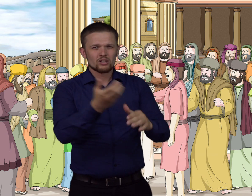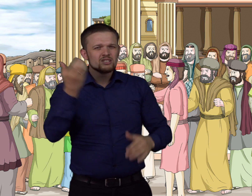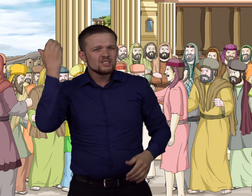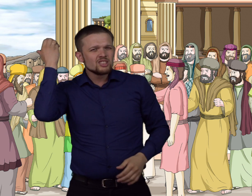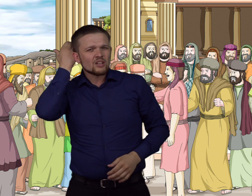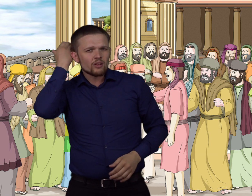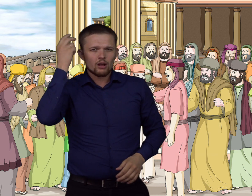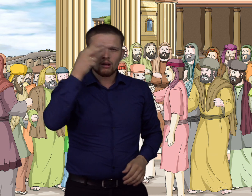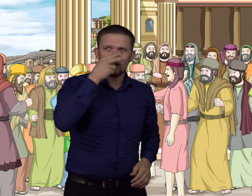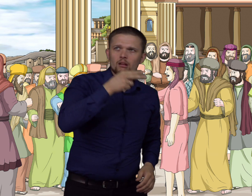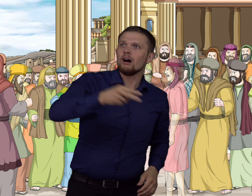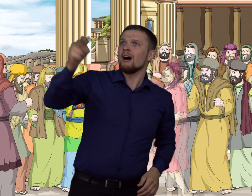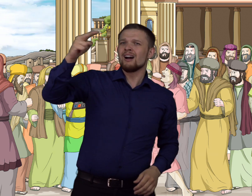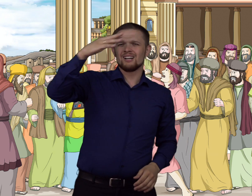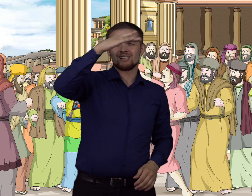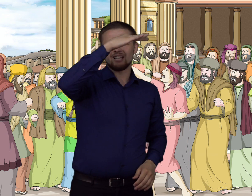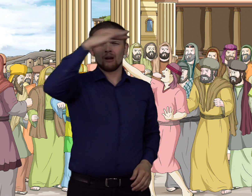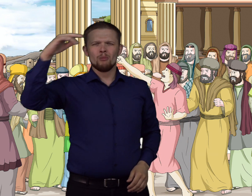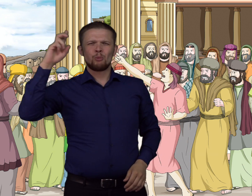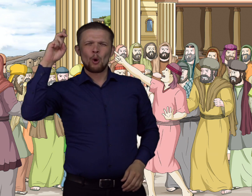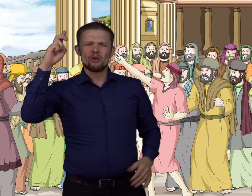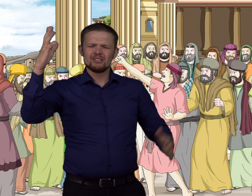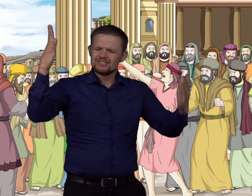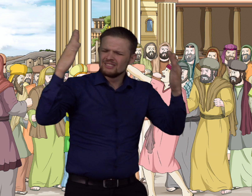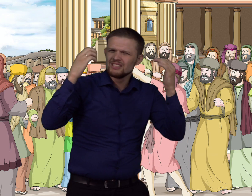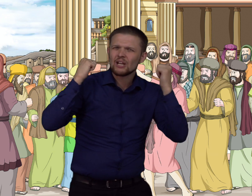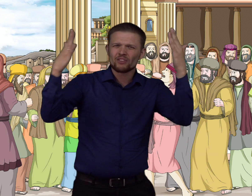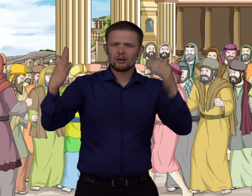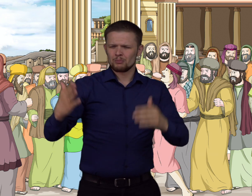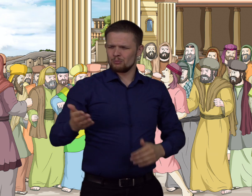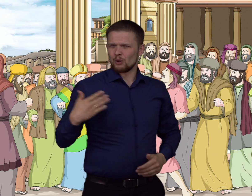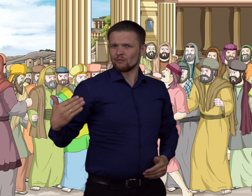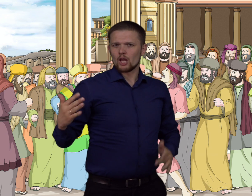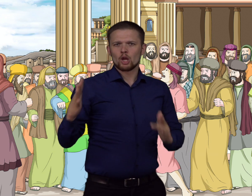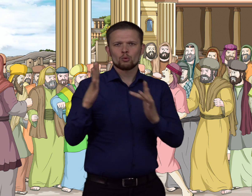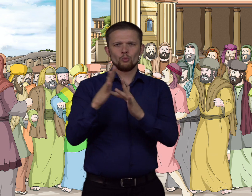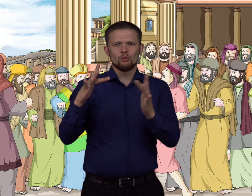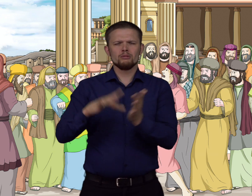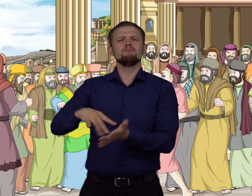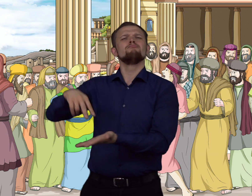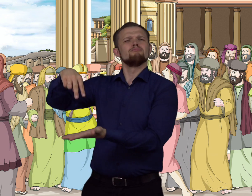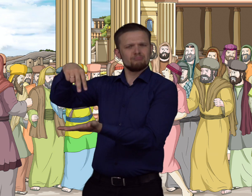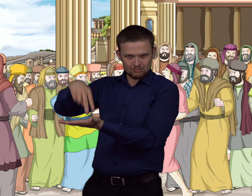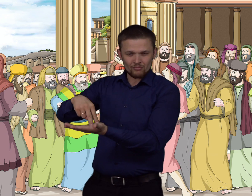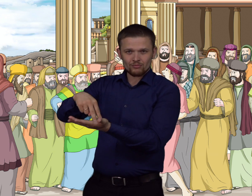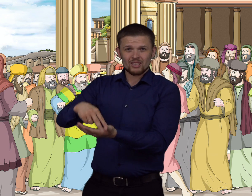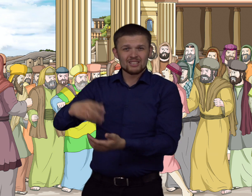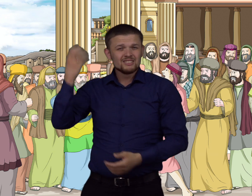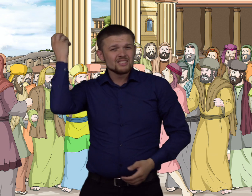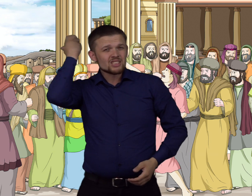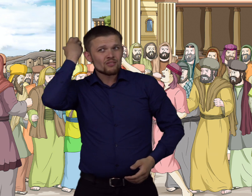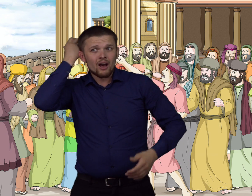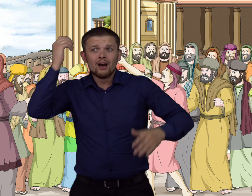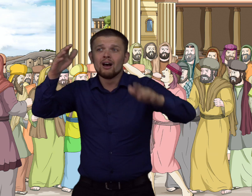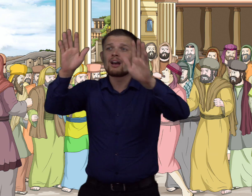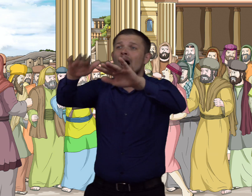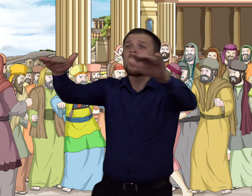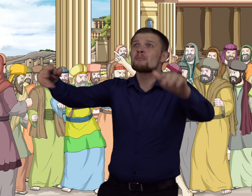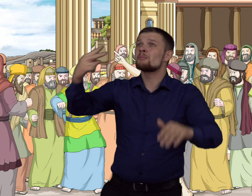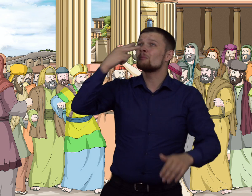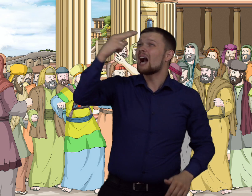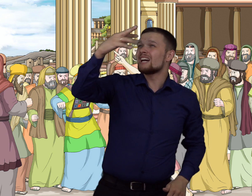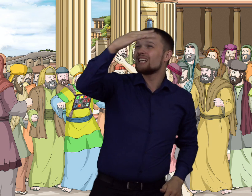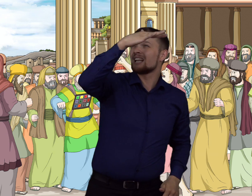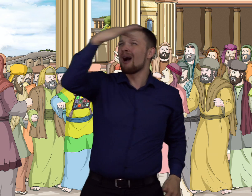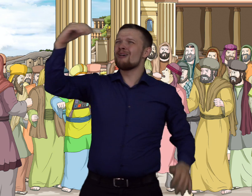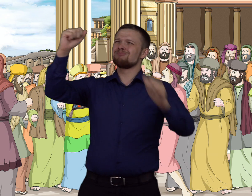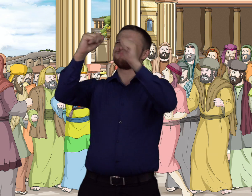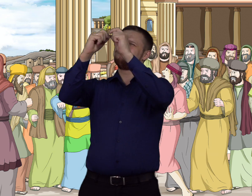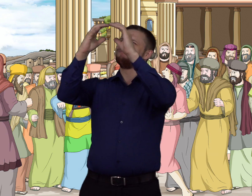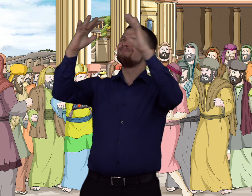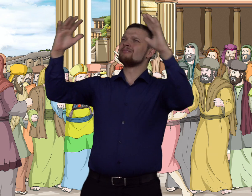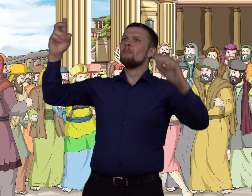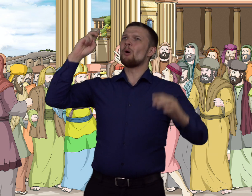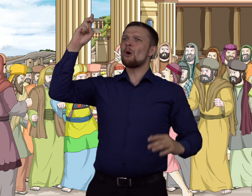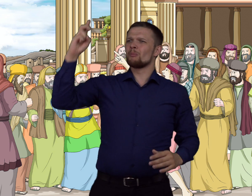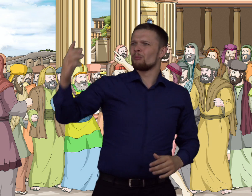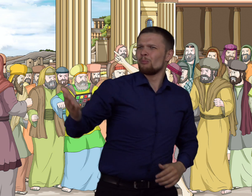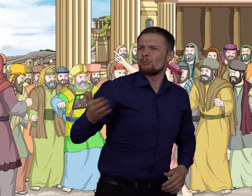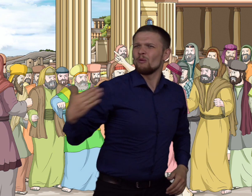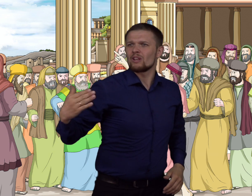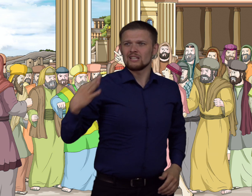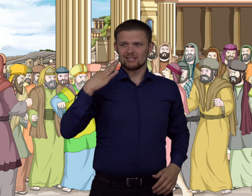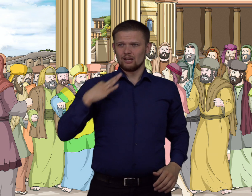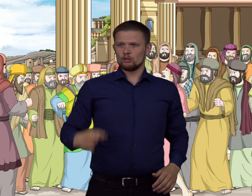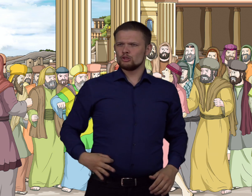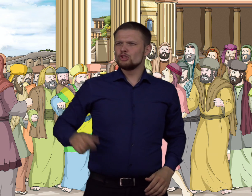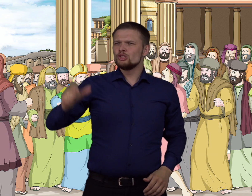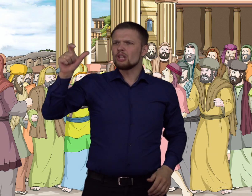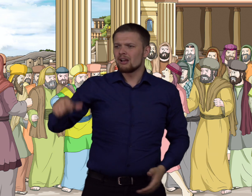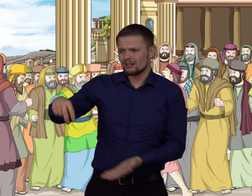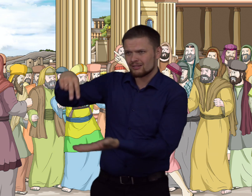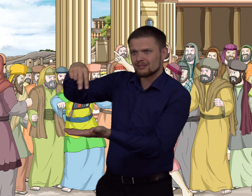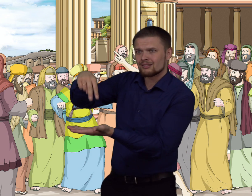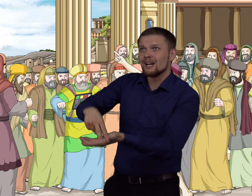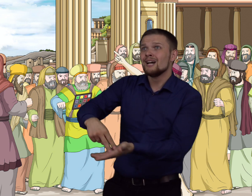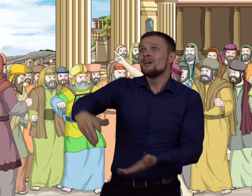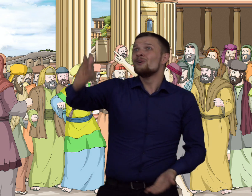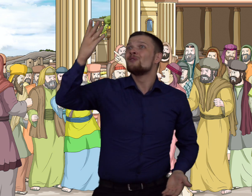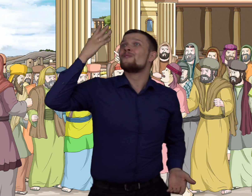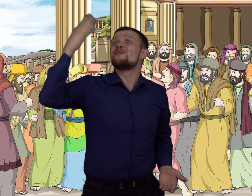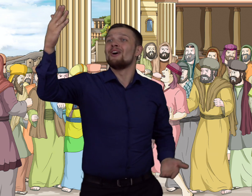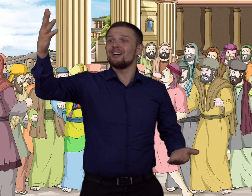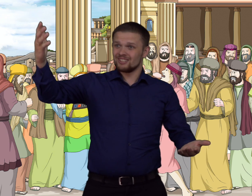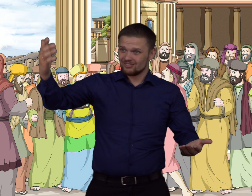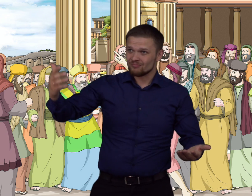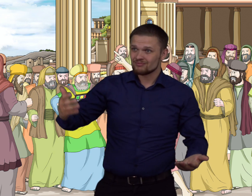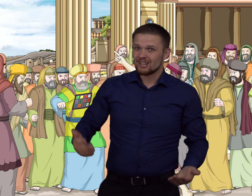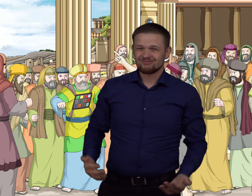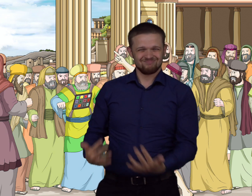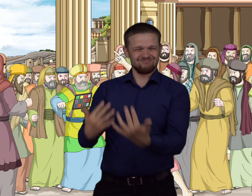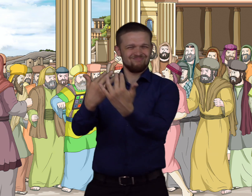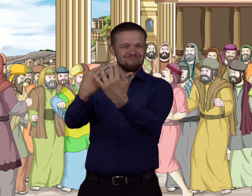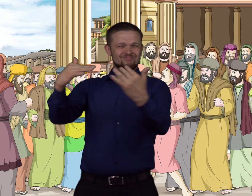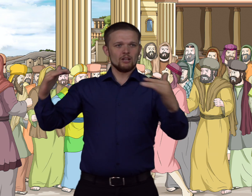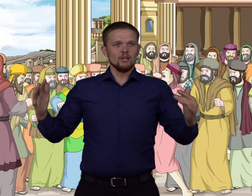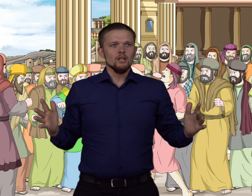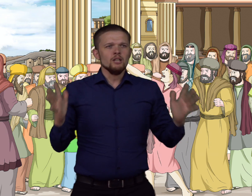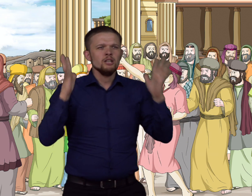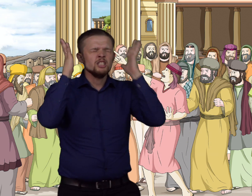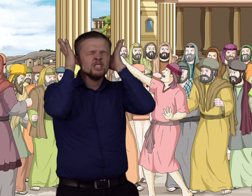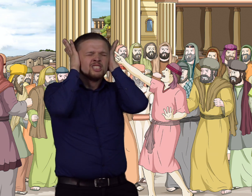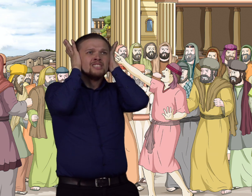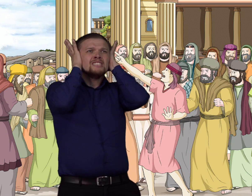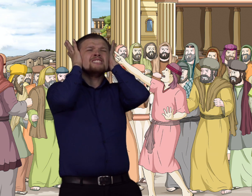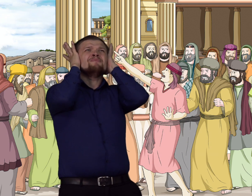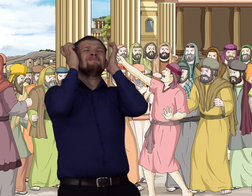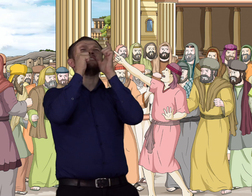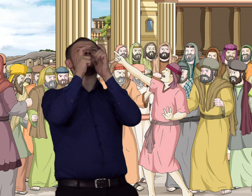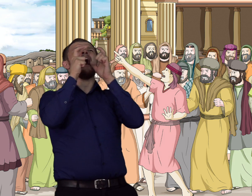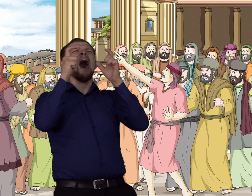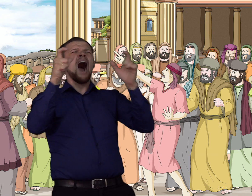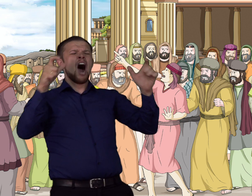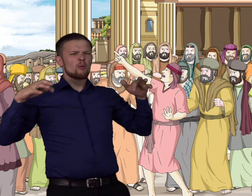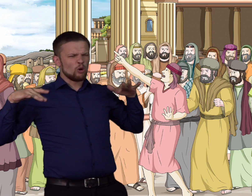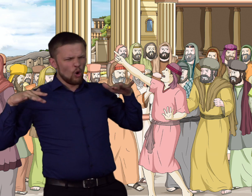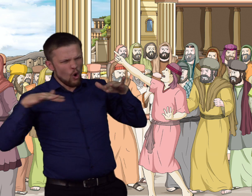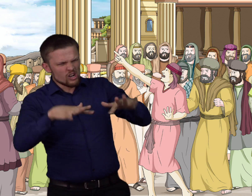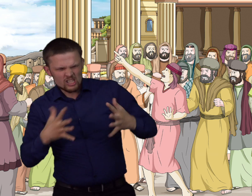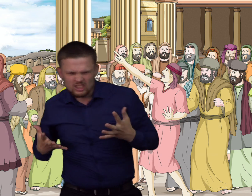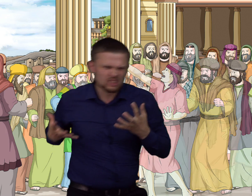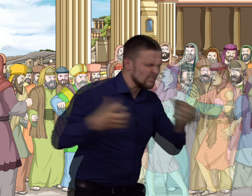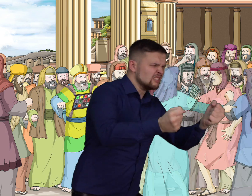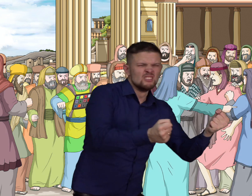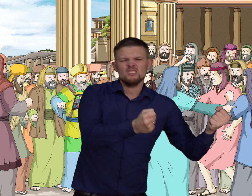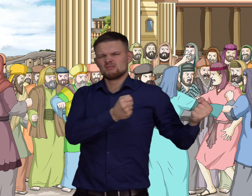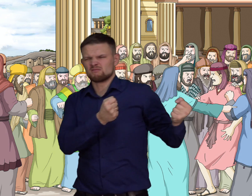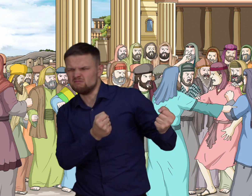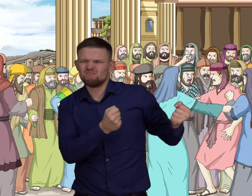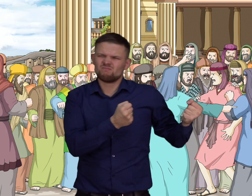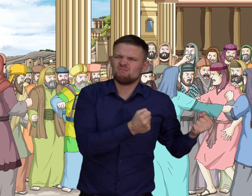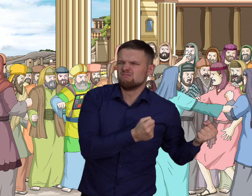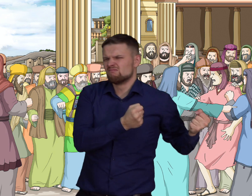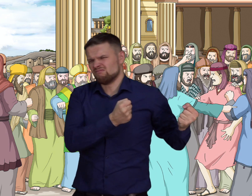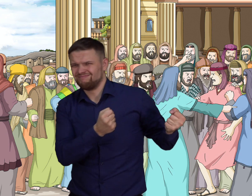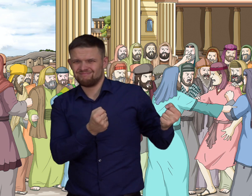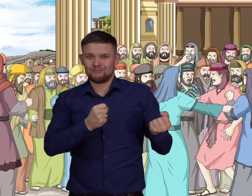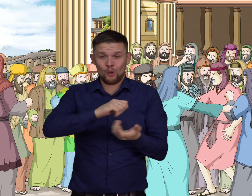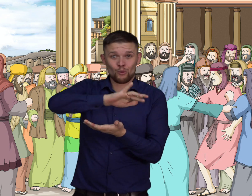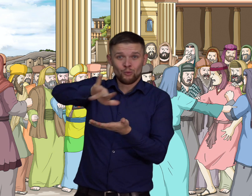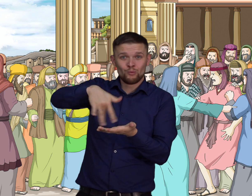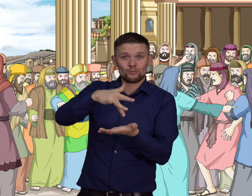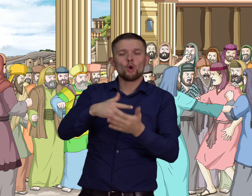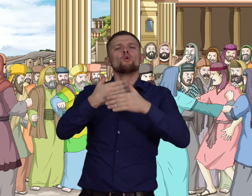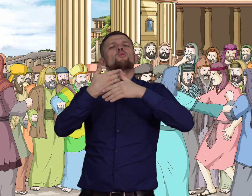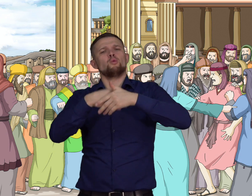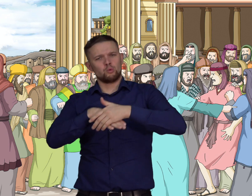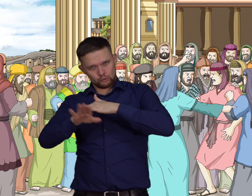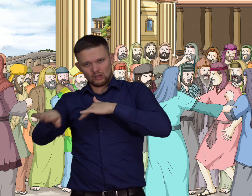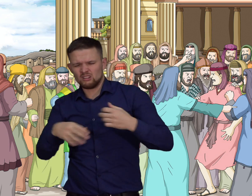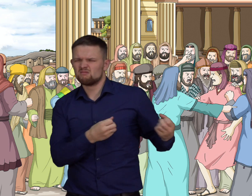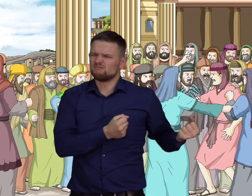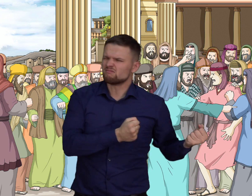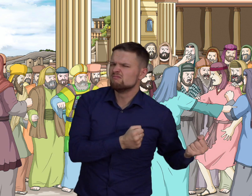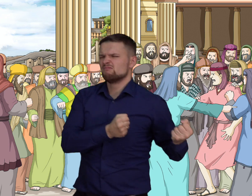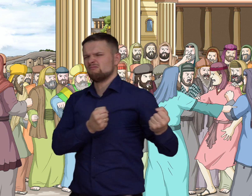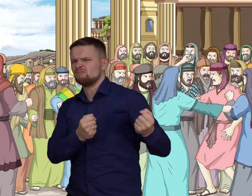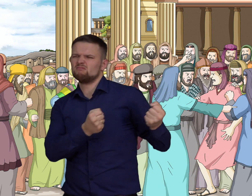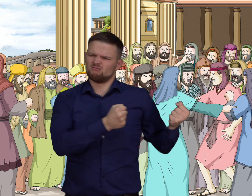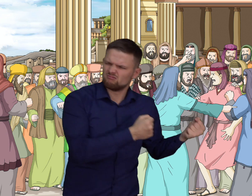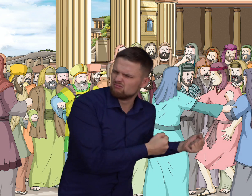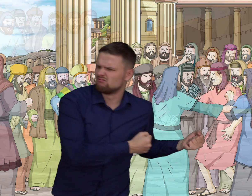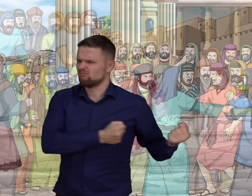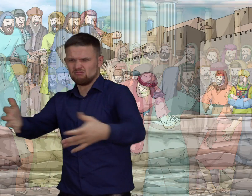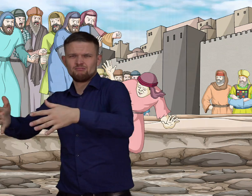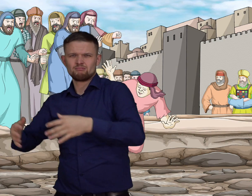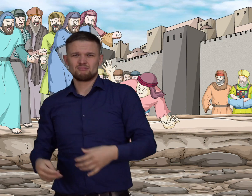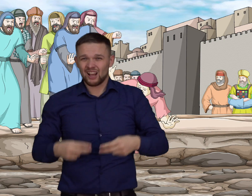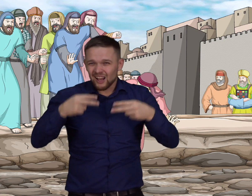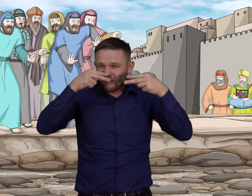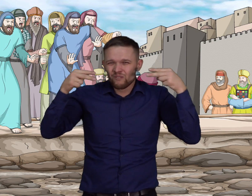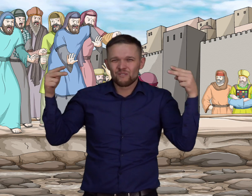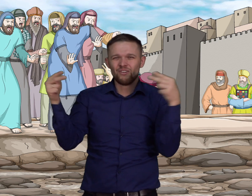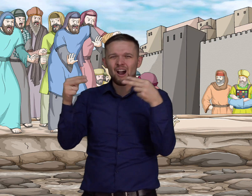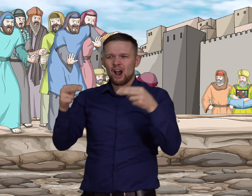But Stephen, full of the Holy Spirit, looked intently into heaven and saw the glory of God and Jesus standing at the right hand of God. “Look,” he said, “I see heaven open and the Son of Man standing at the right hand of God.” At this they covered their ears, cried out in a loud voice, and rushed together at him.